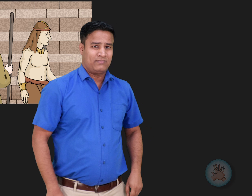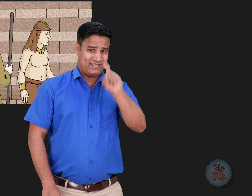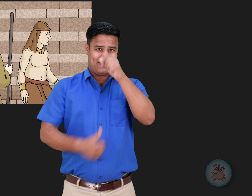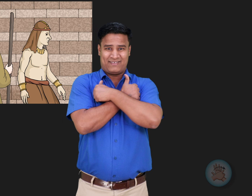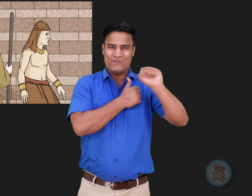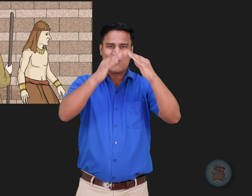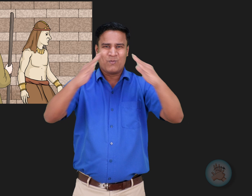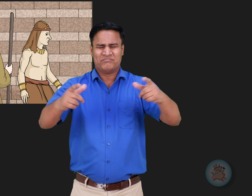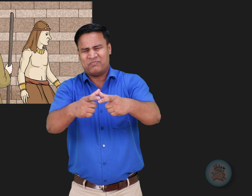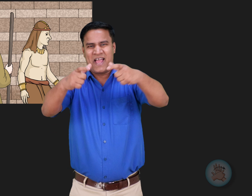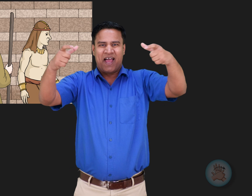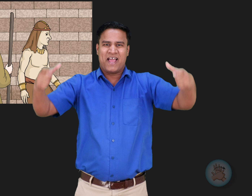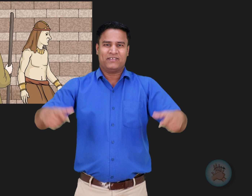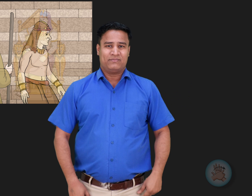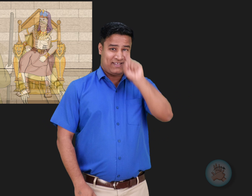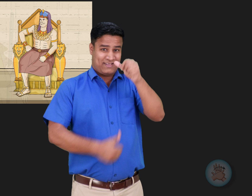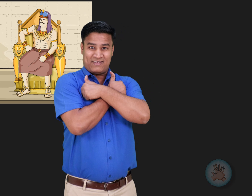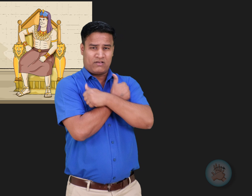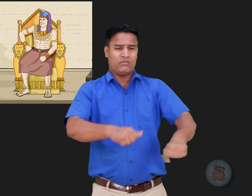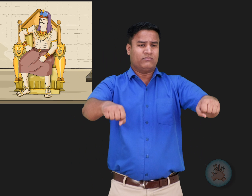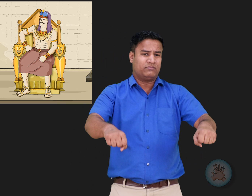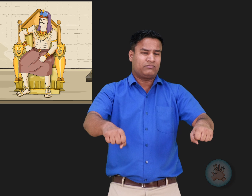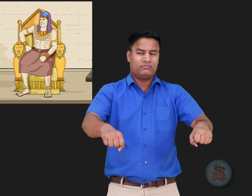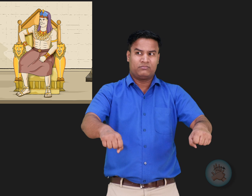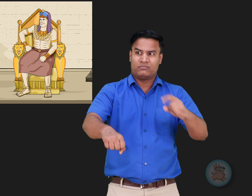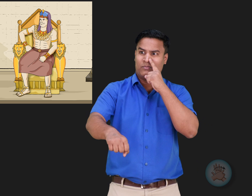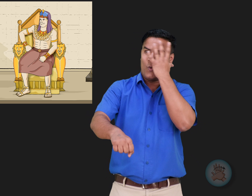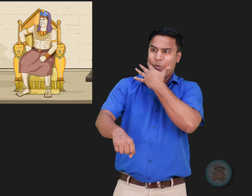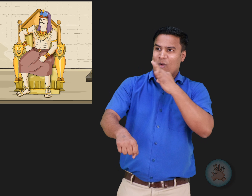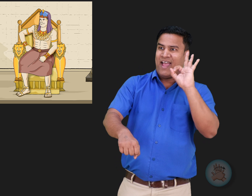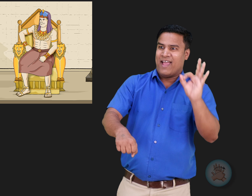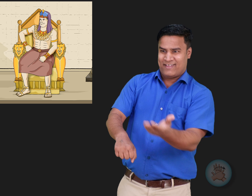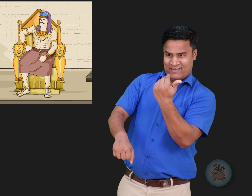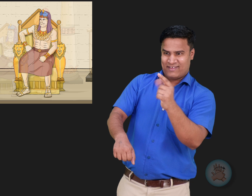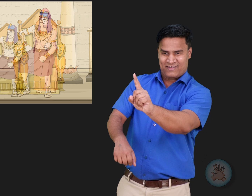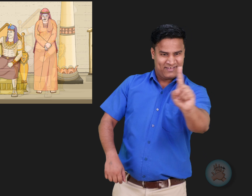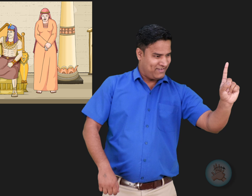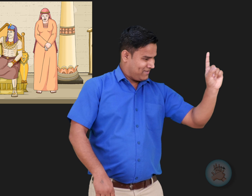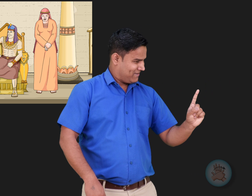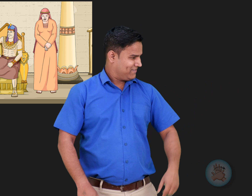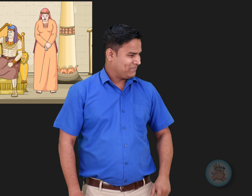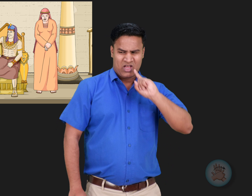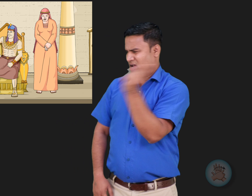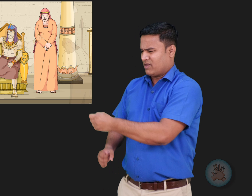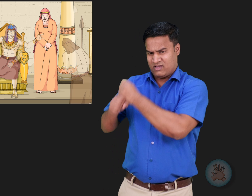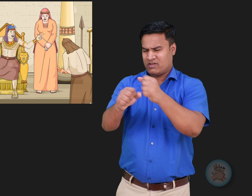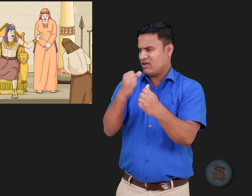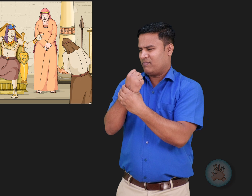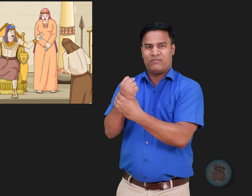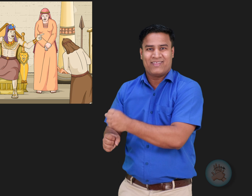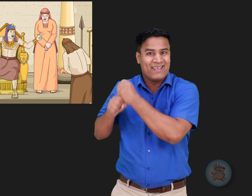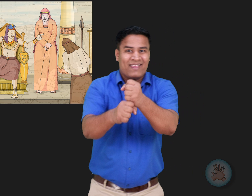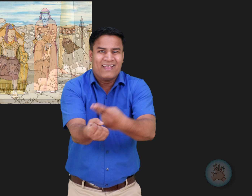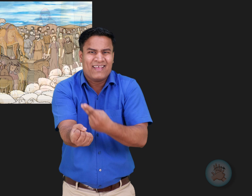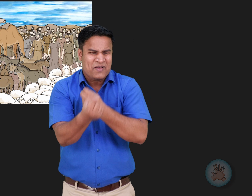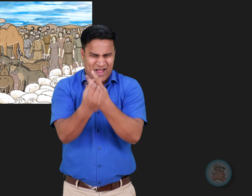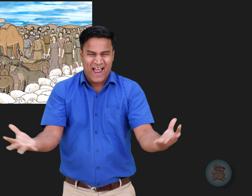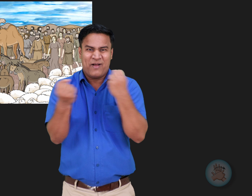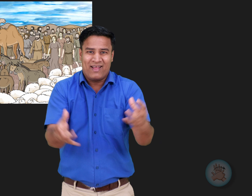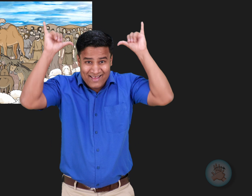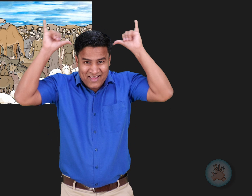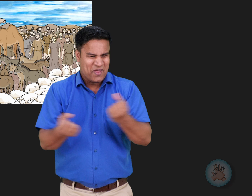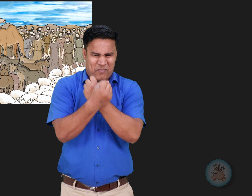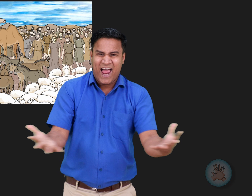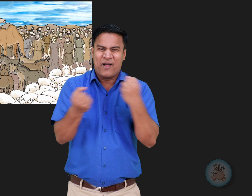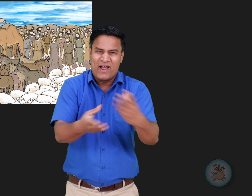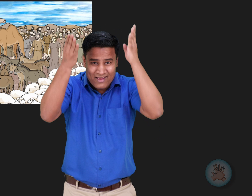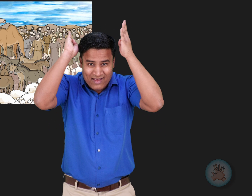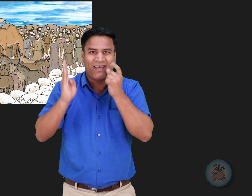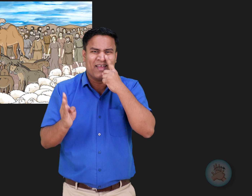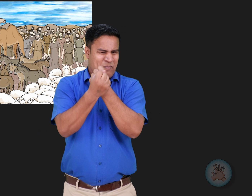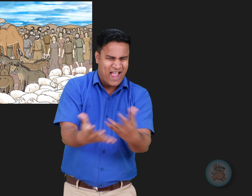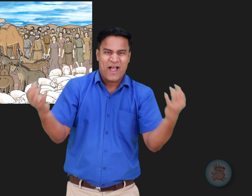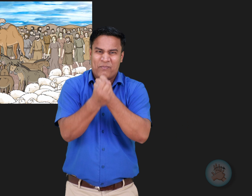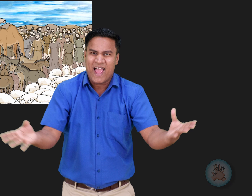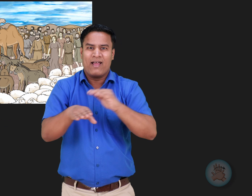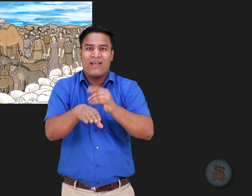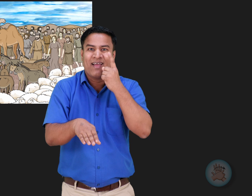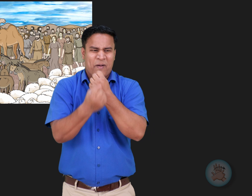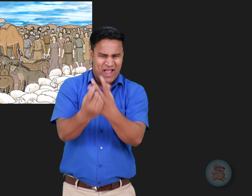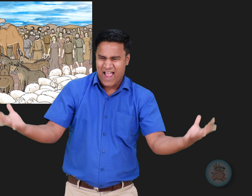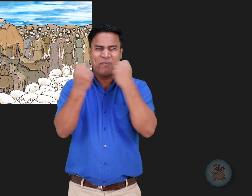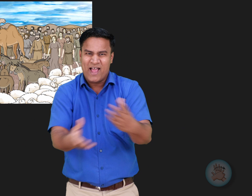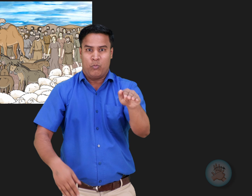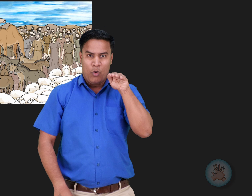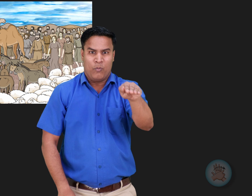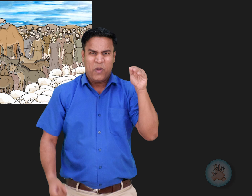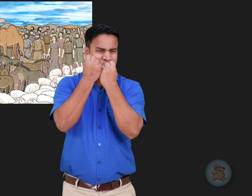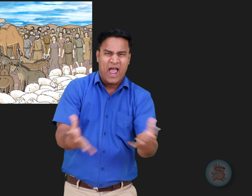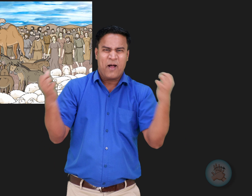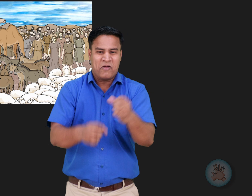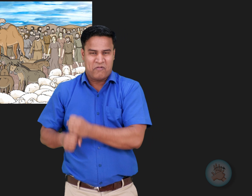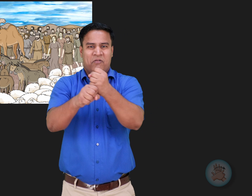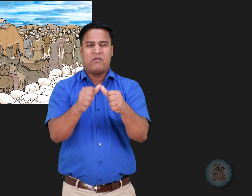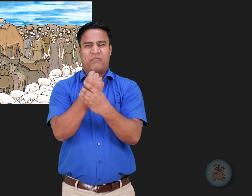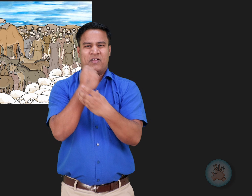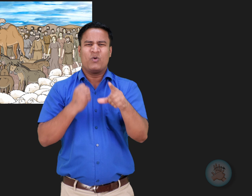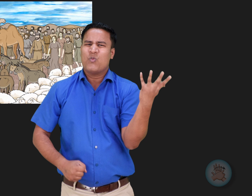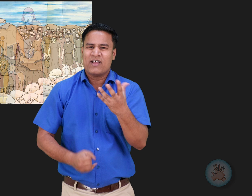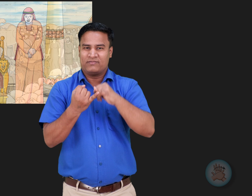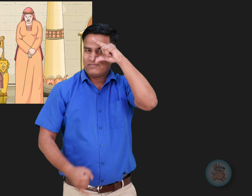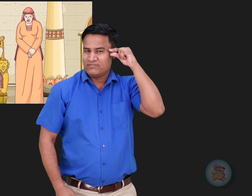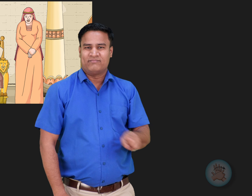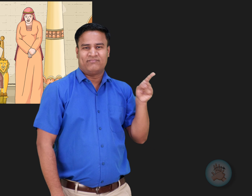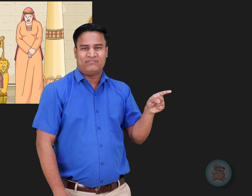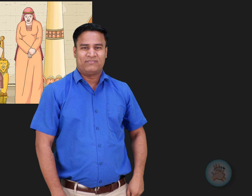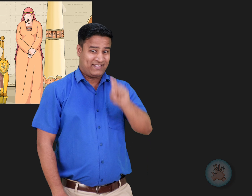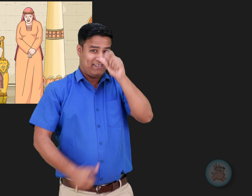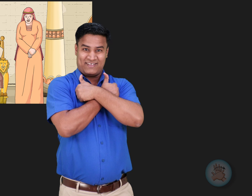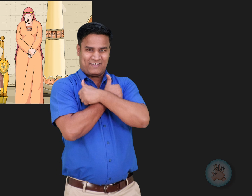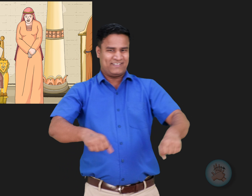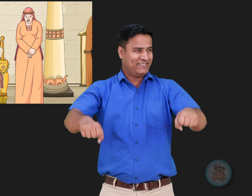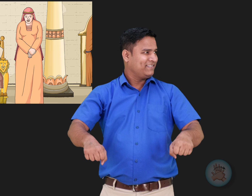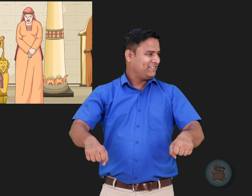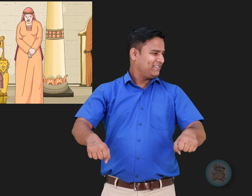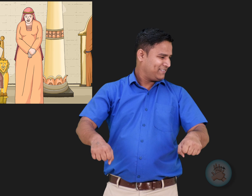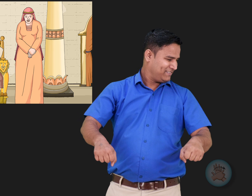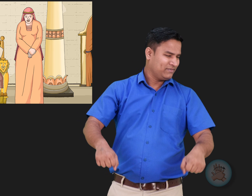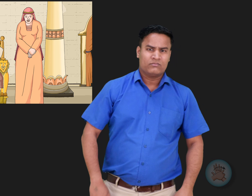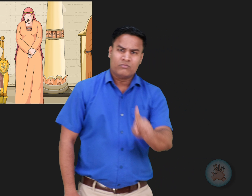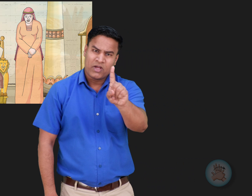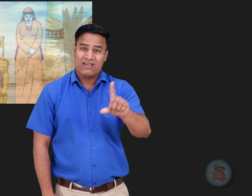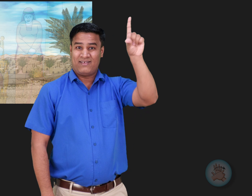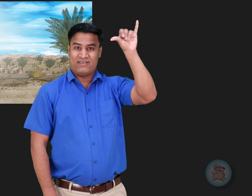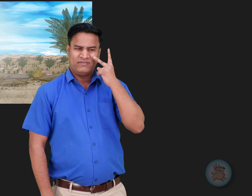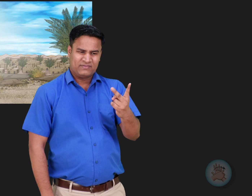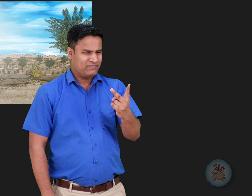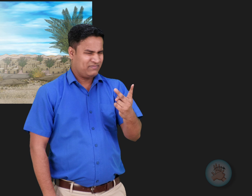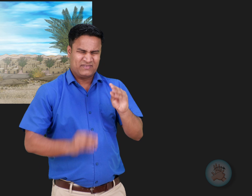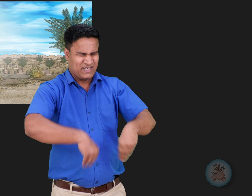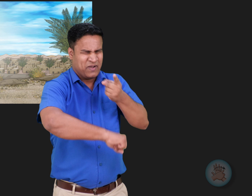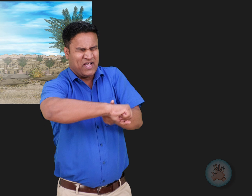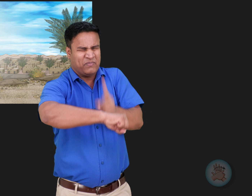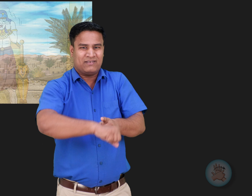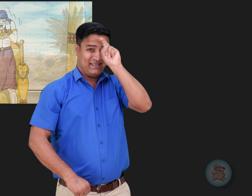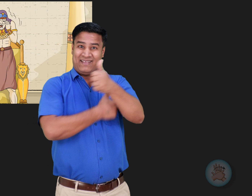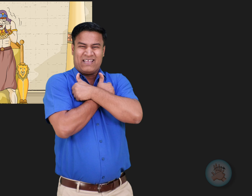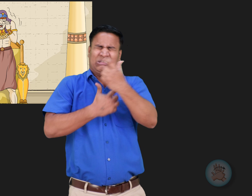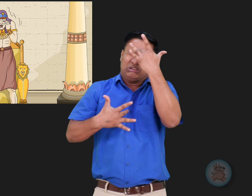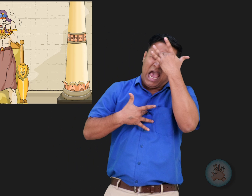He treated Abram well on her account, and Abram acquired sheep and cattle, male and female donkeys, menservants and maidservants, and camels.